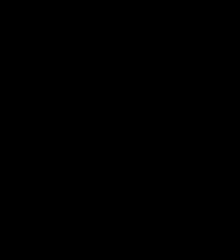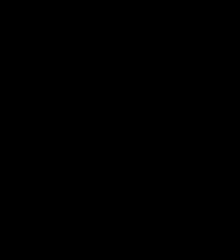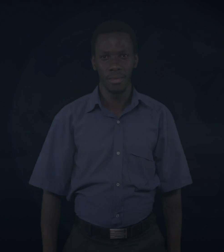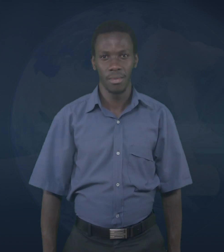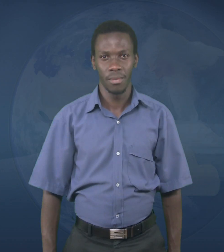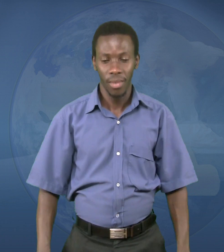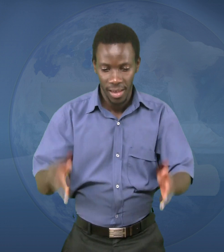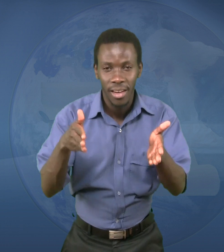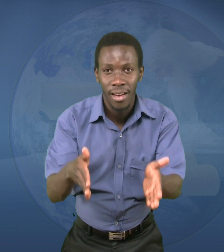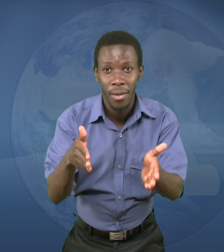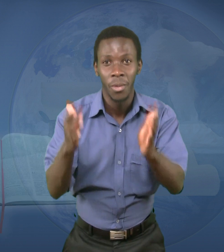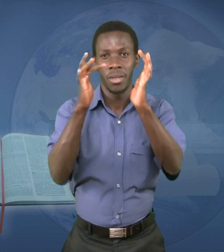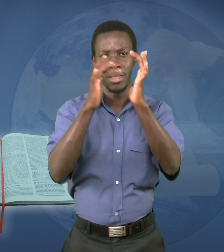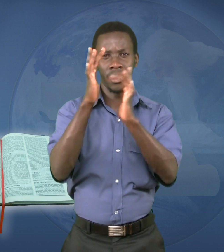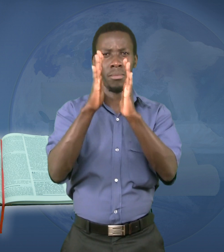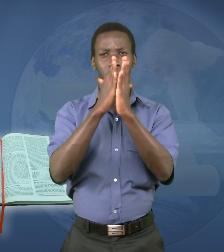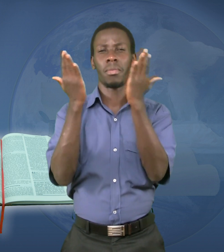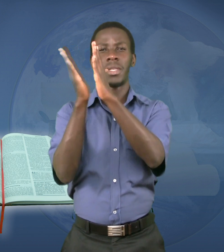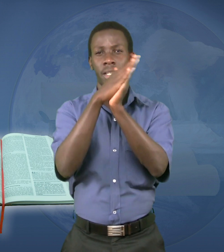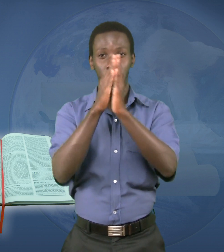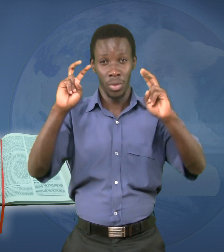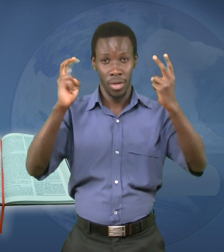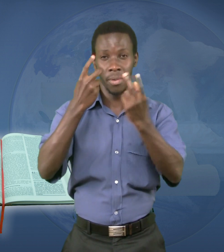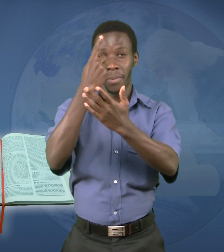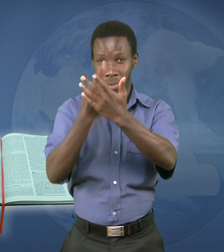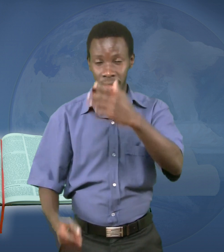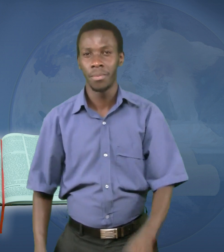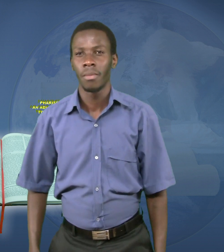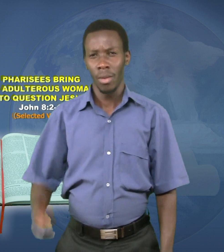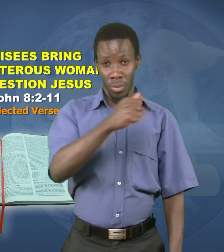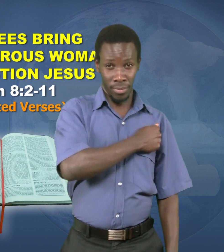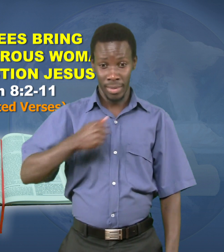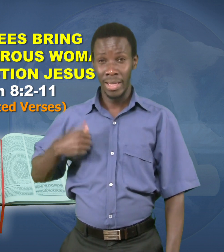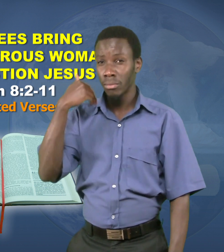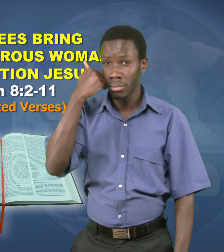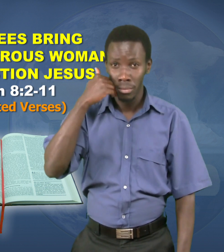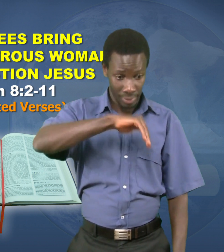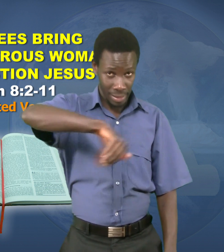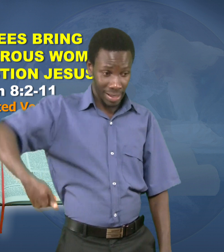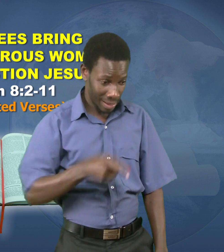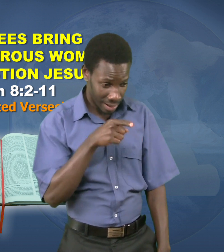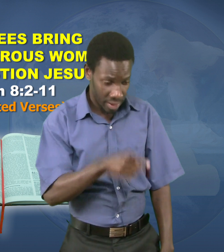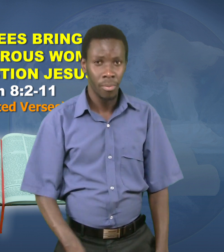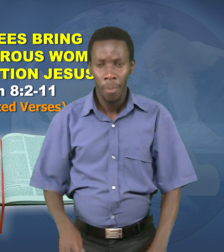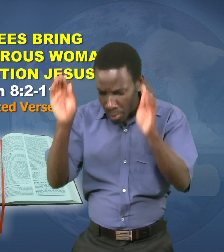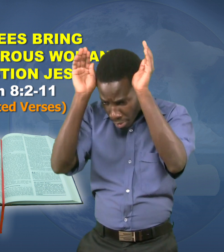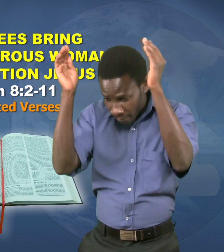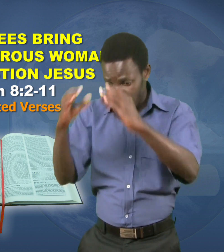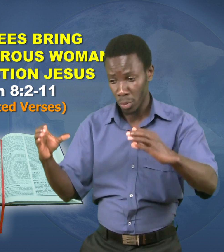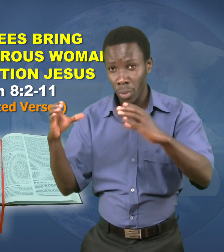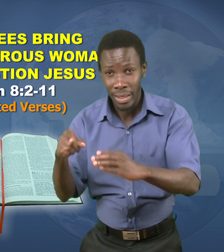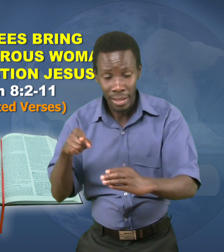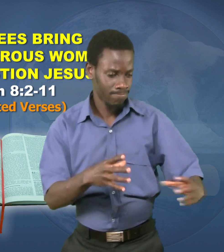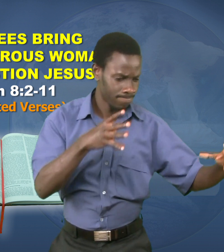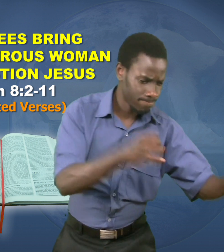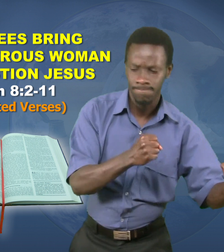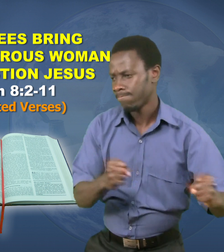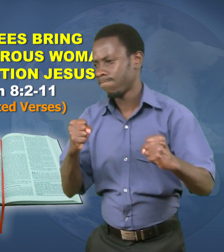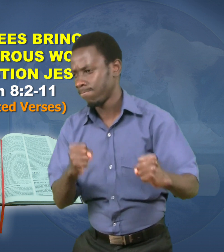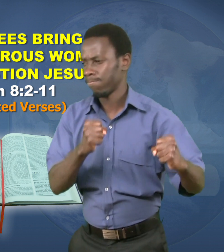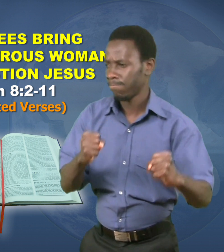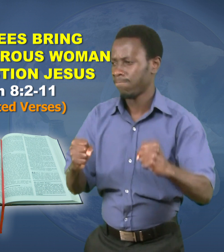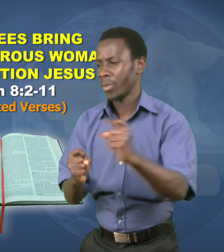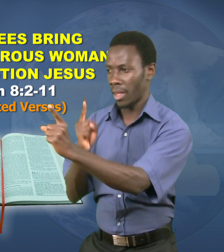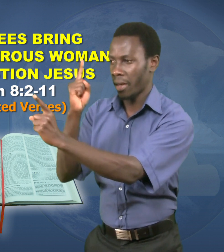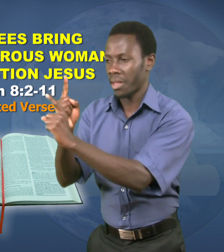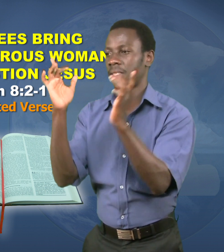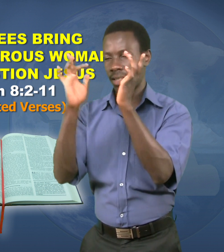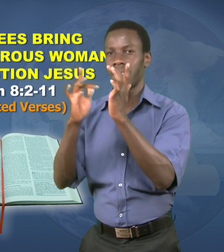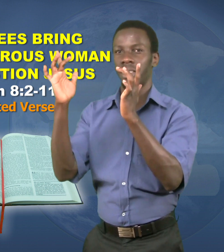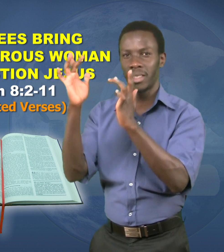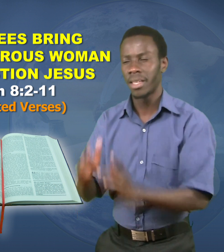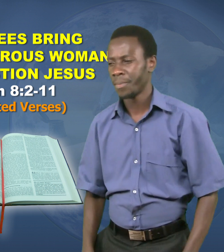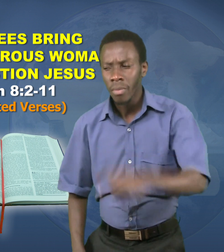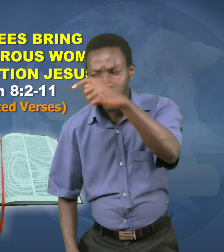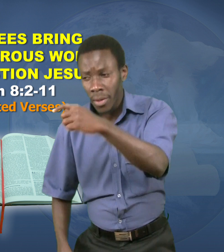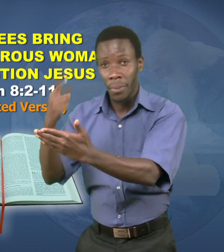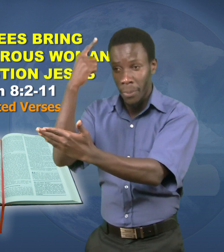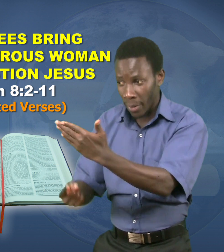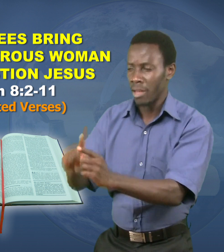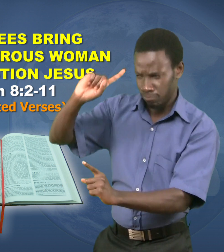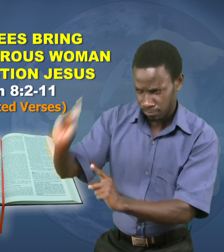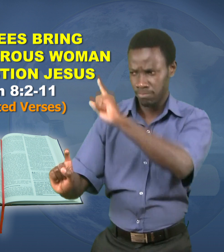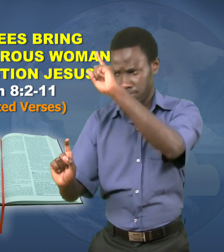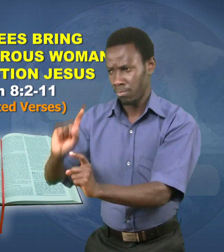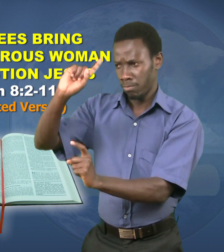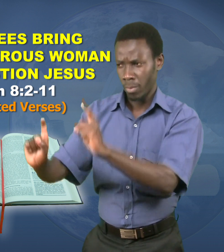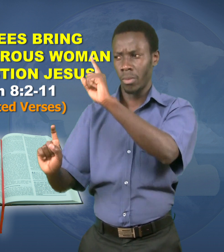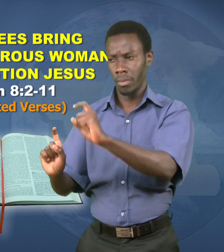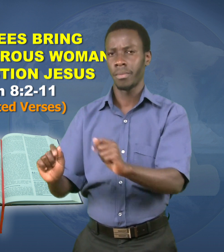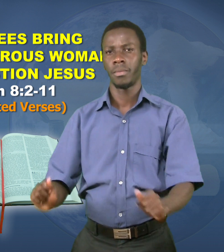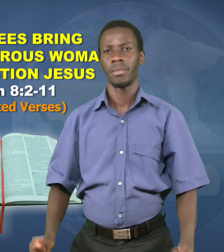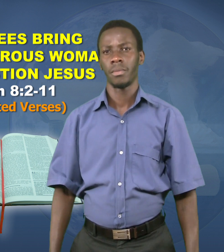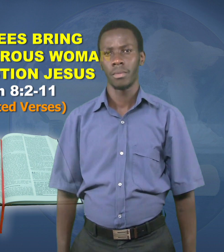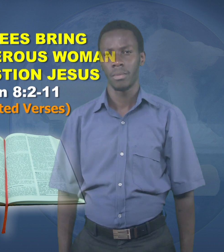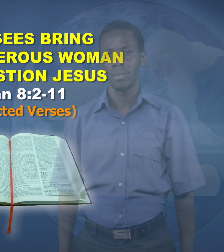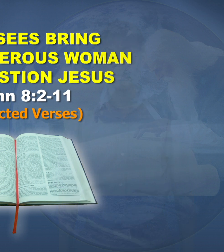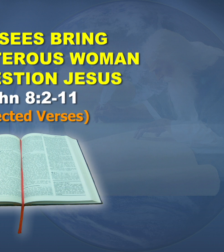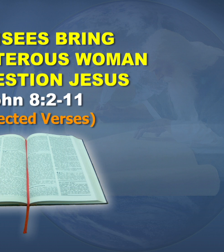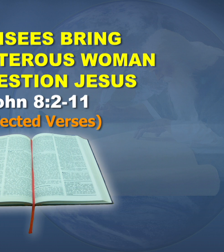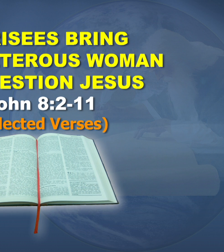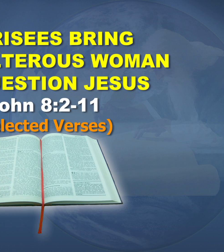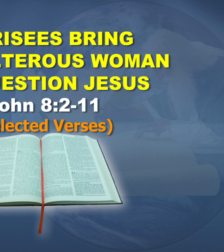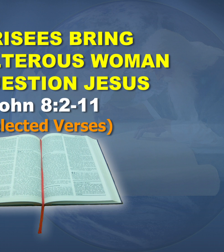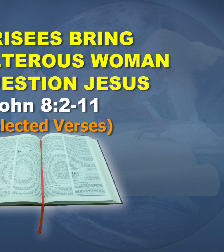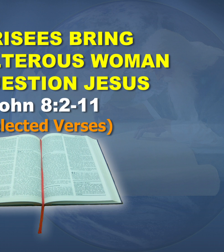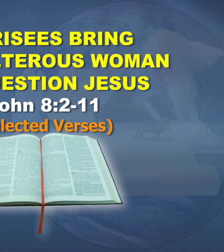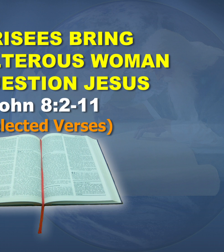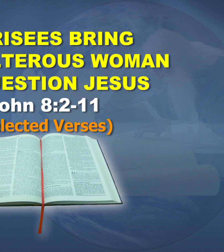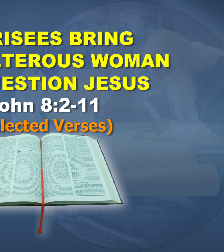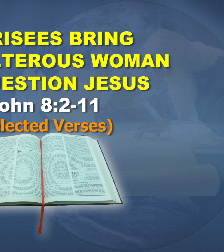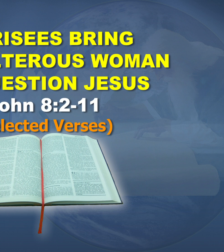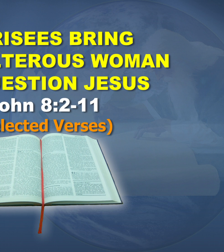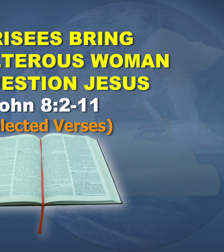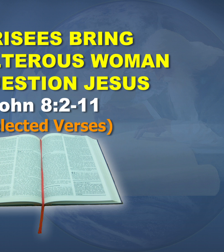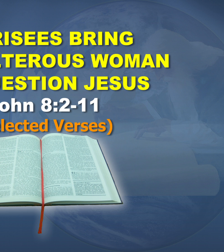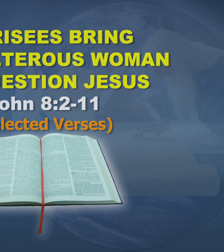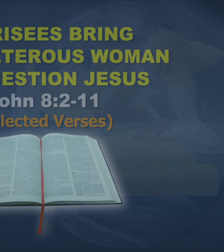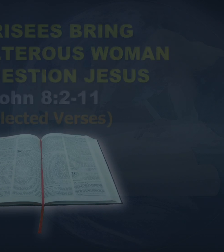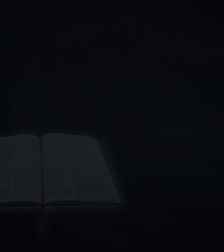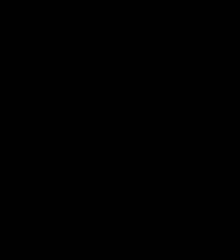Pharisees bring an adulterous woman to question Jesus